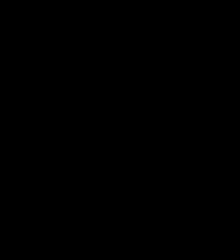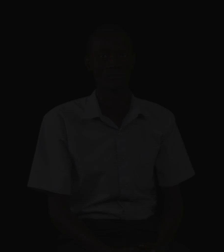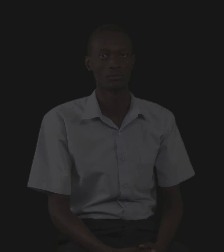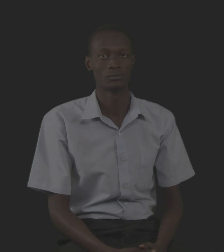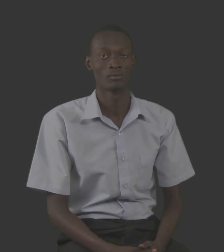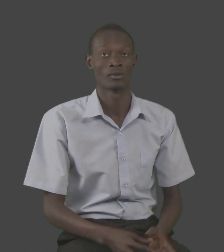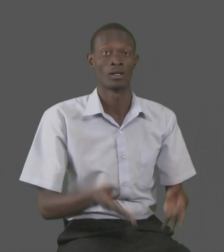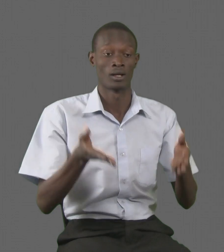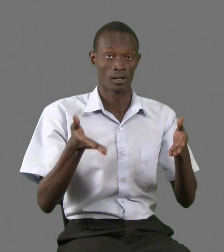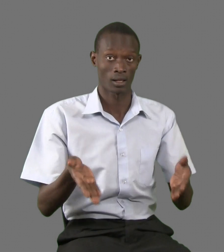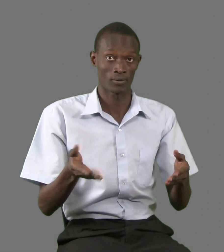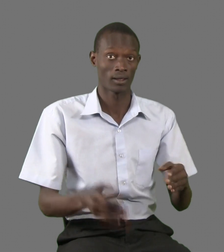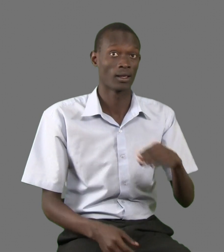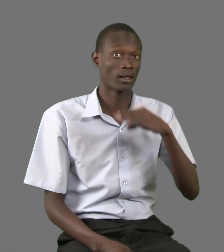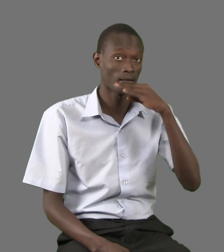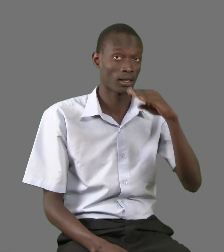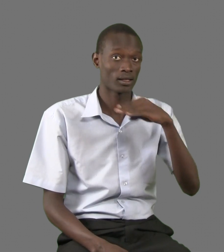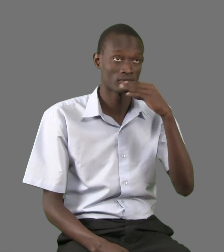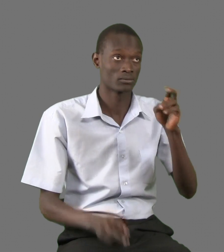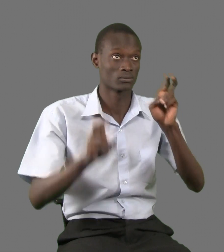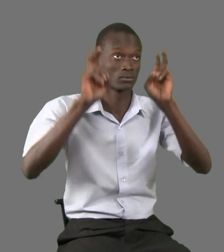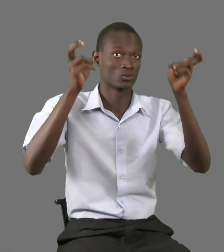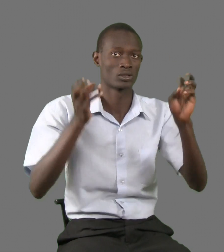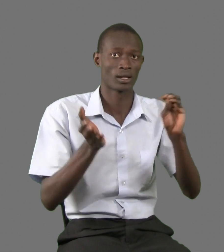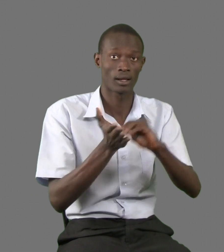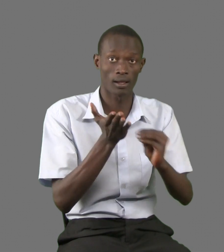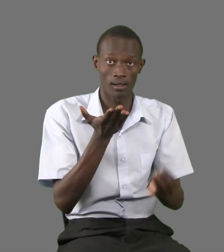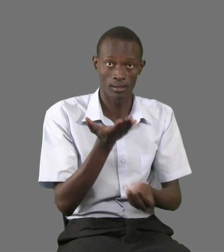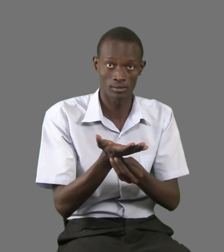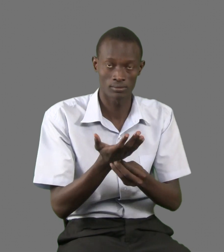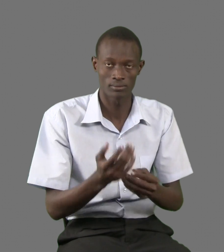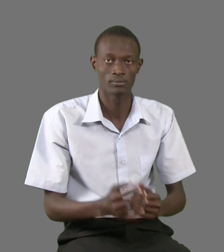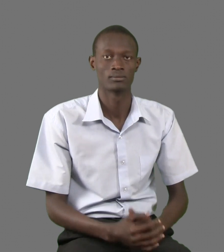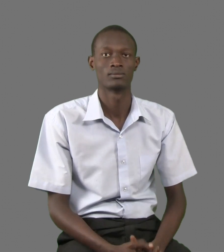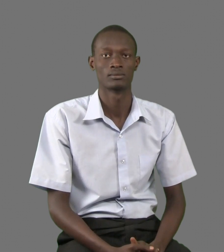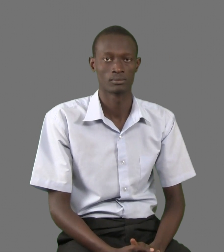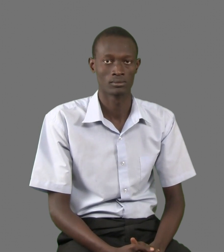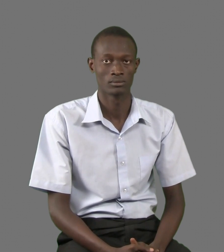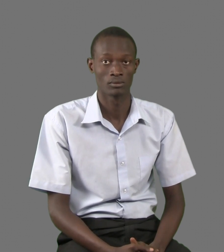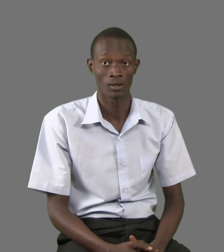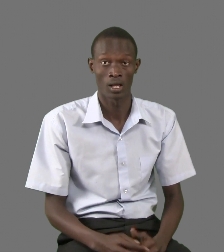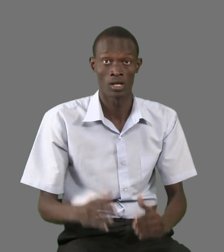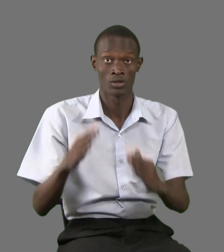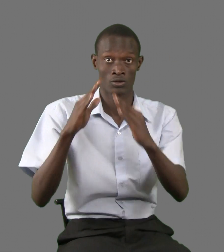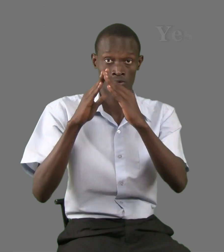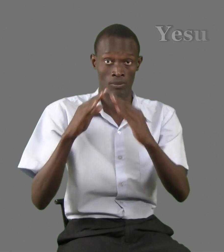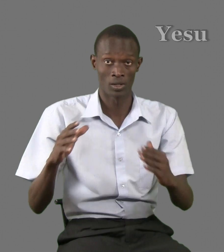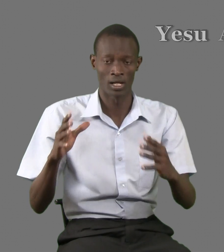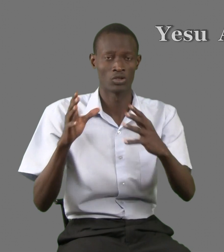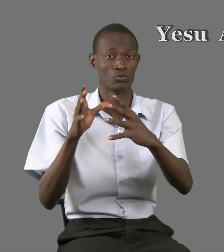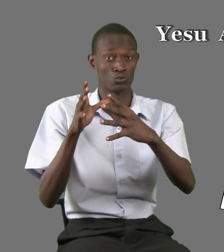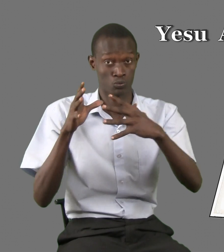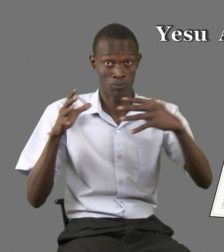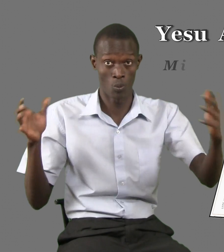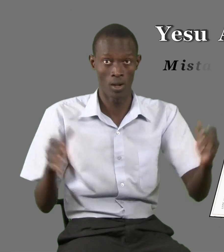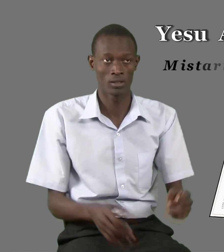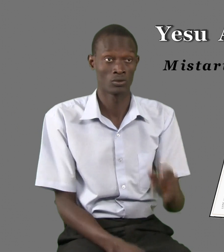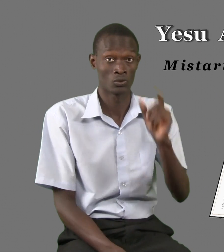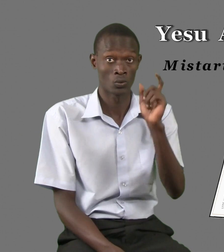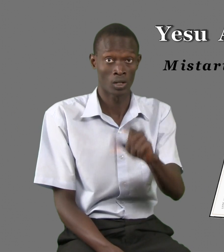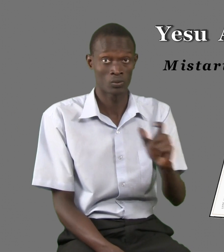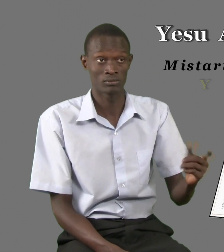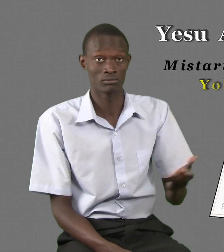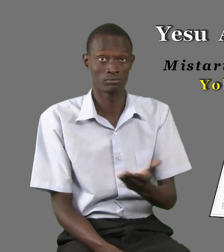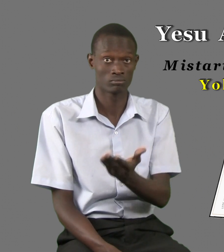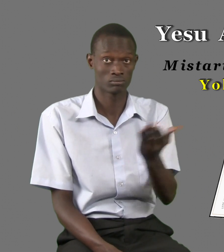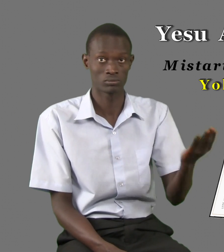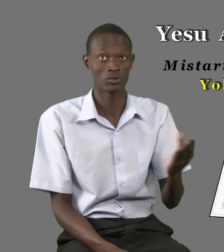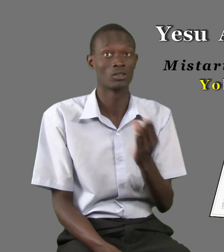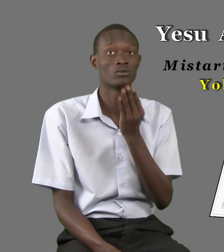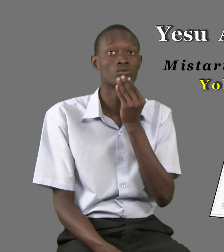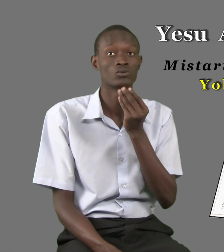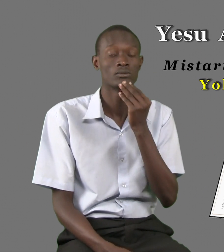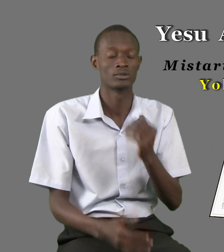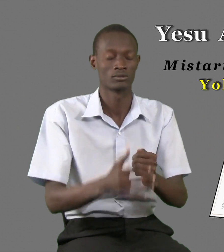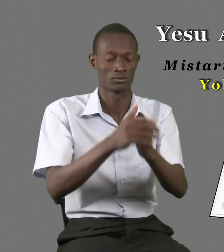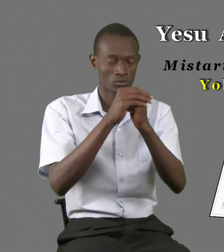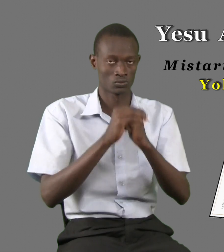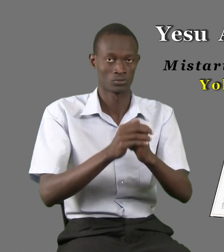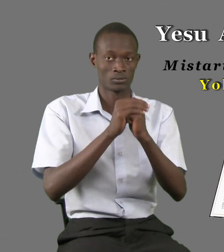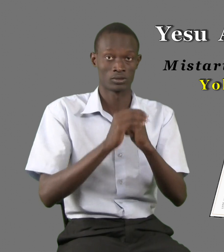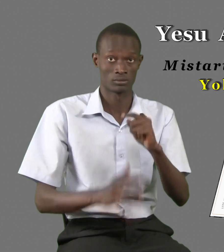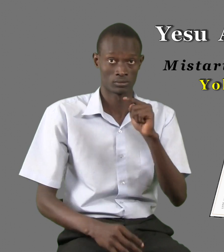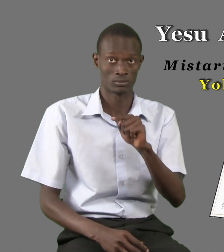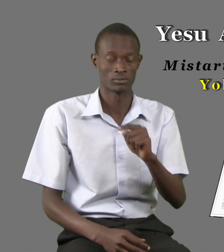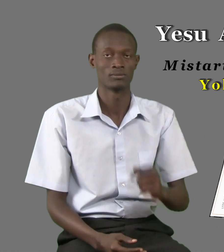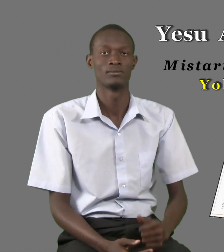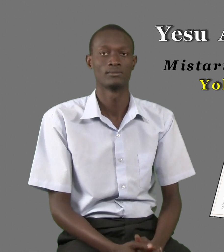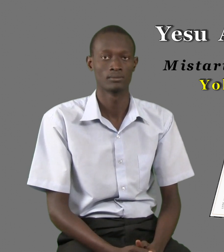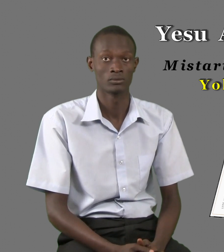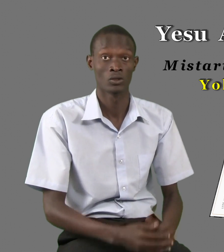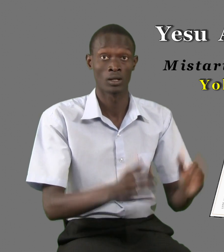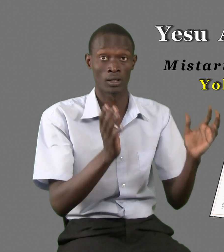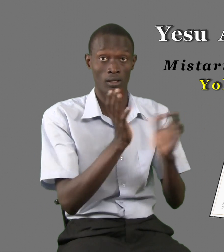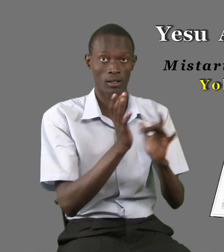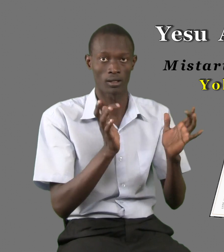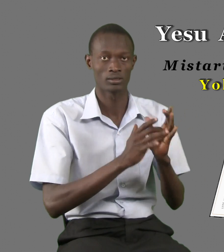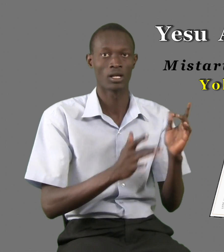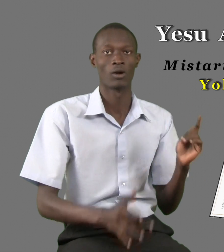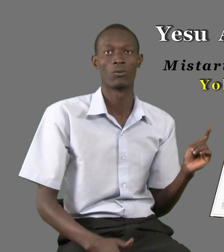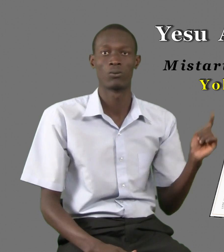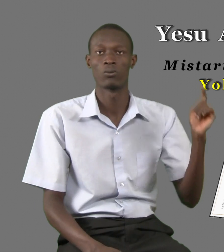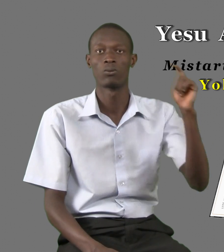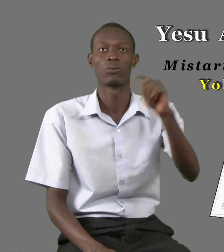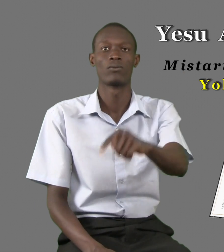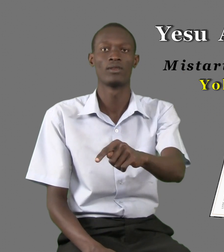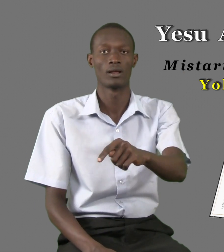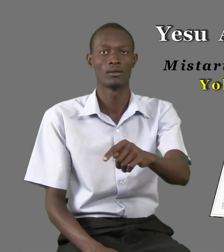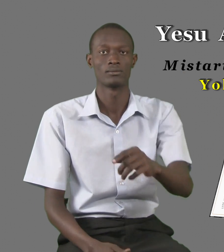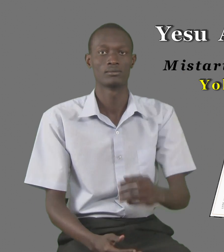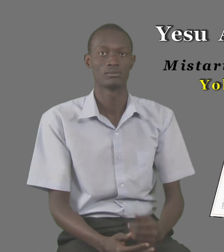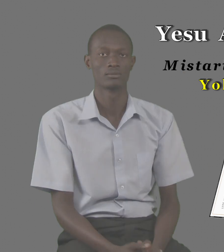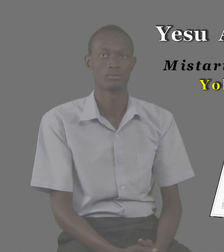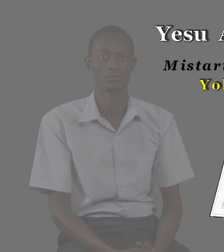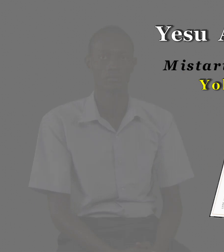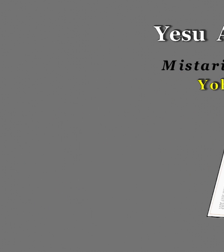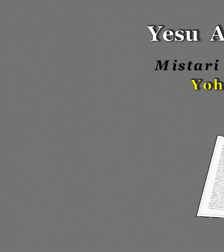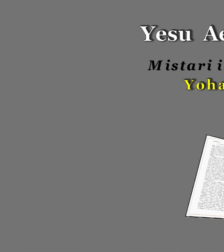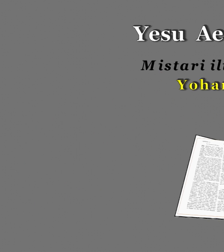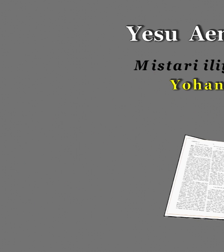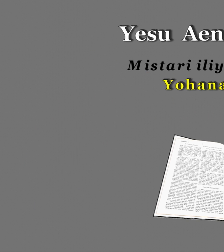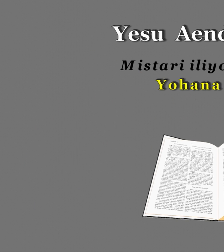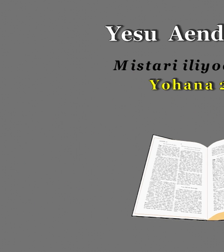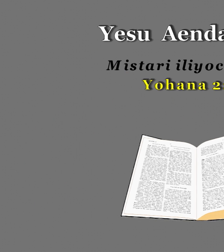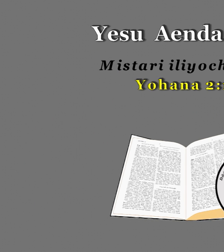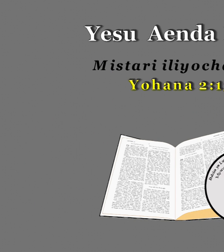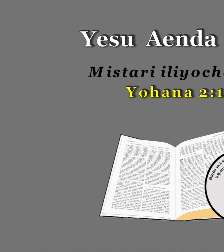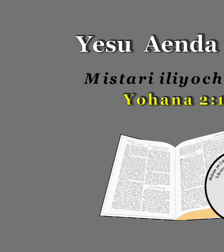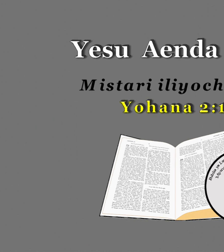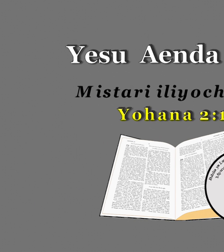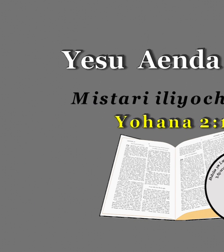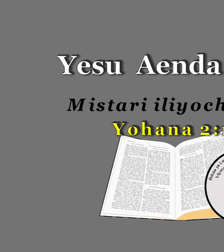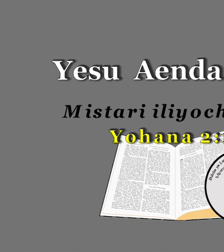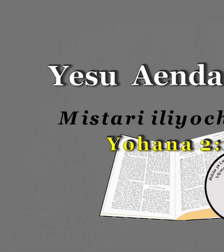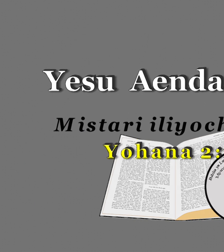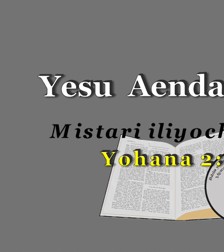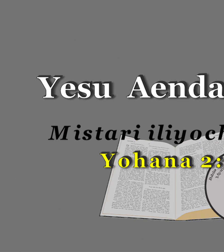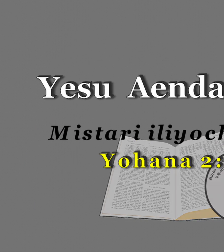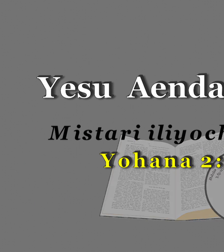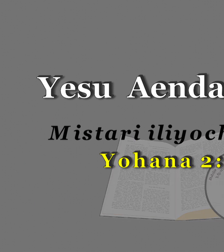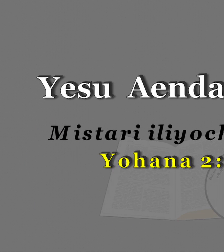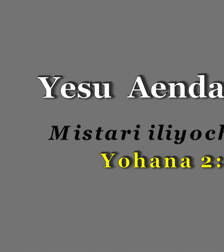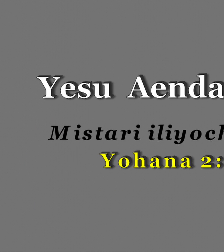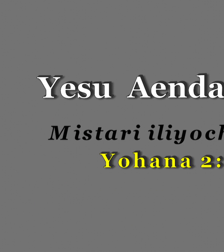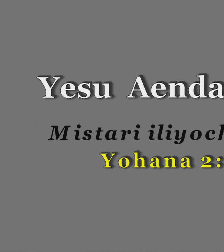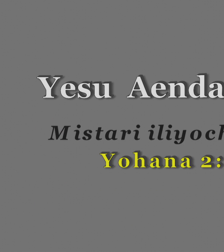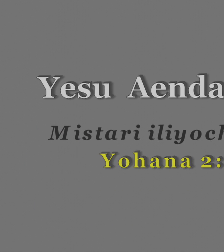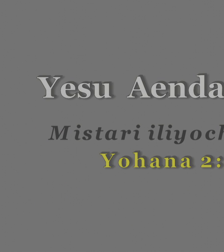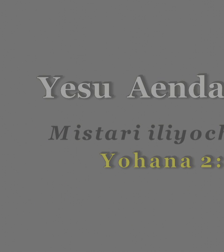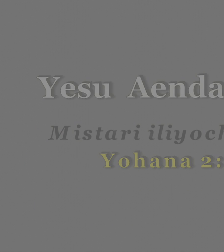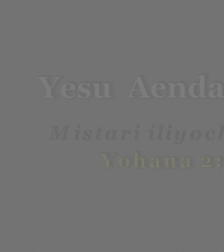Jesus goes to the temple